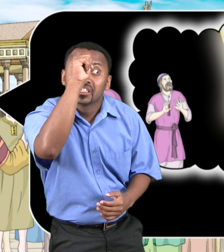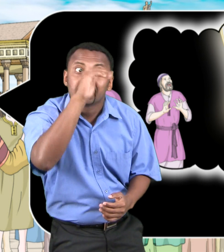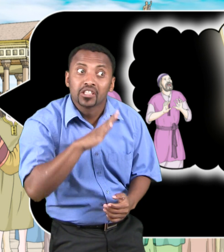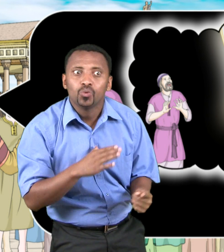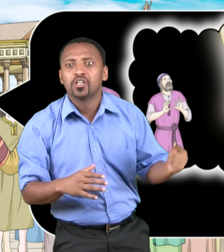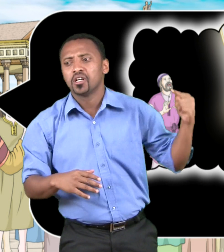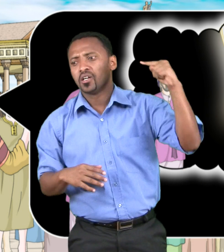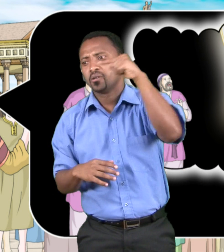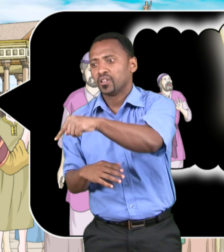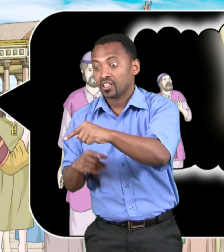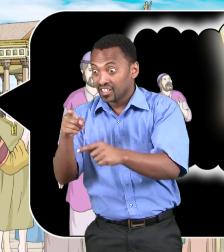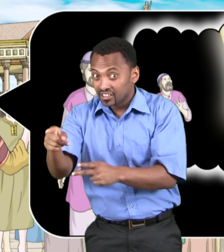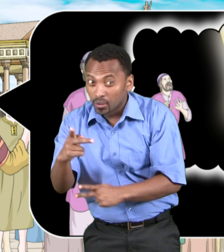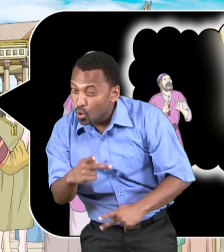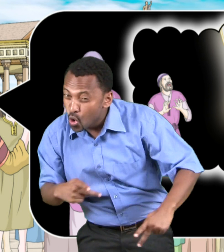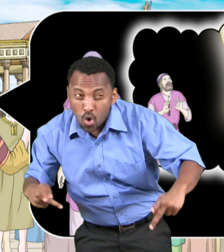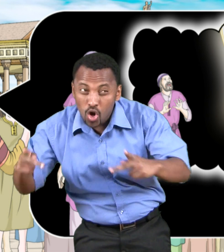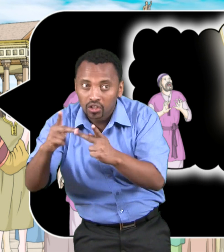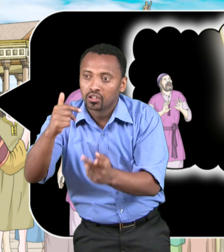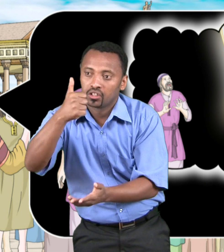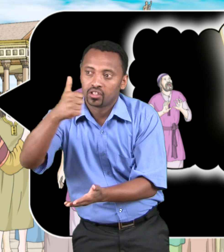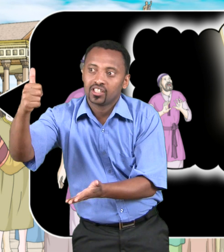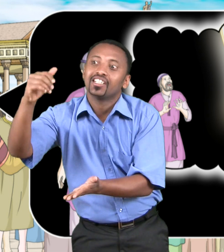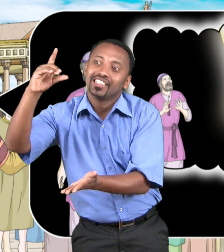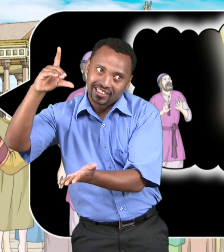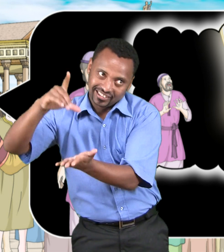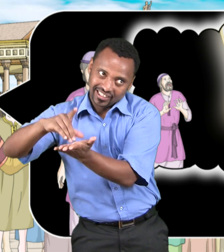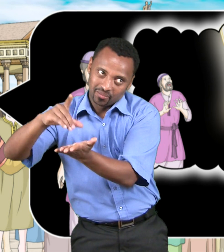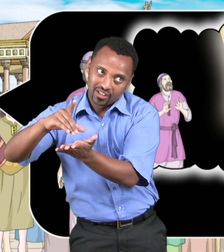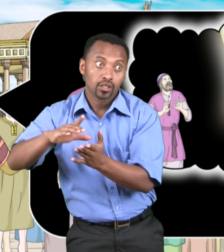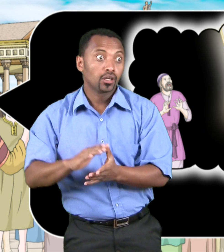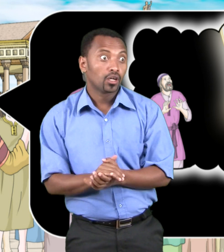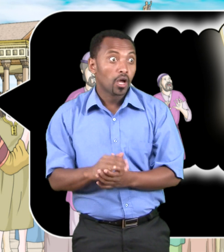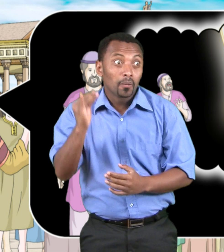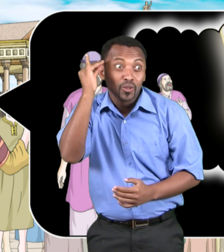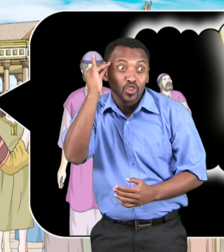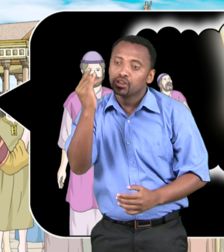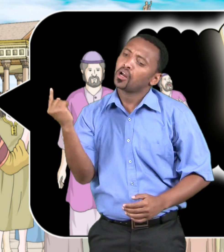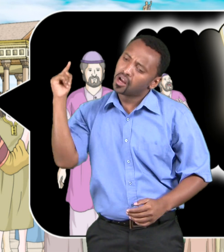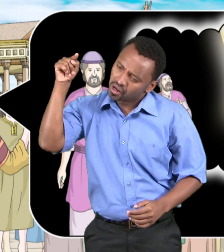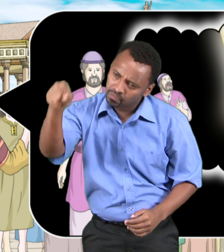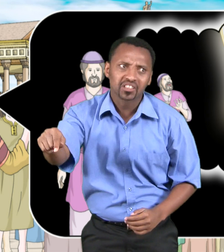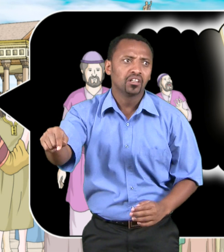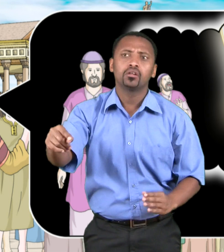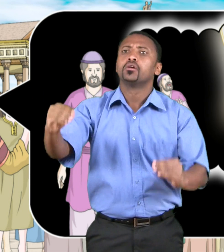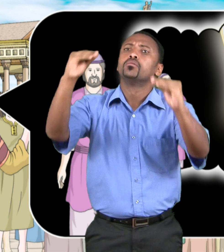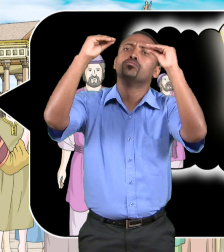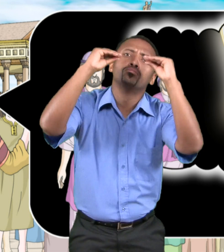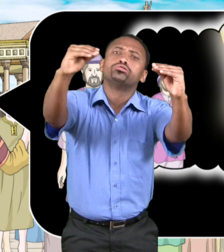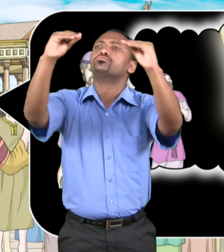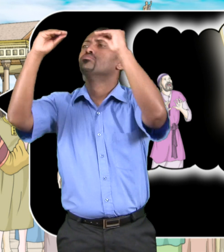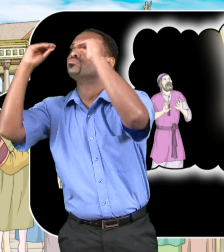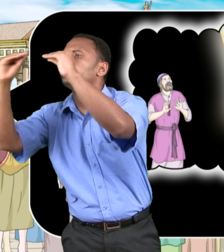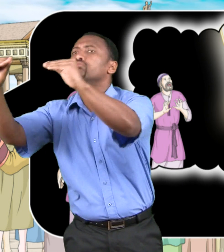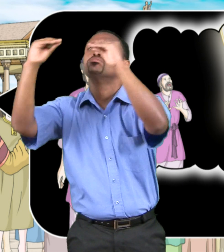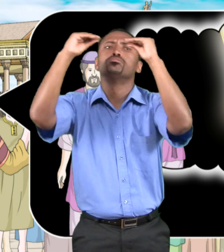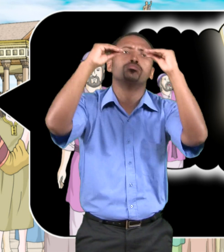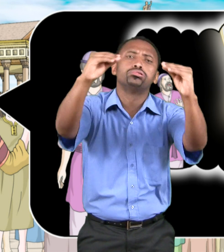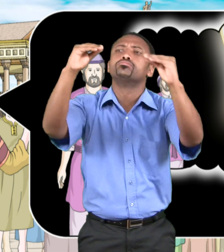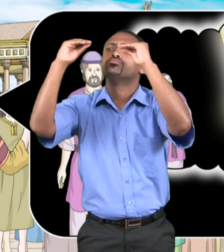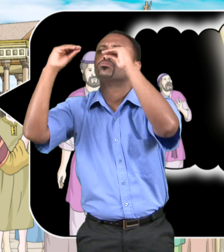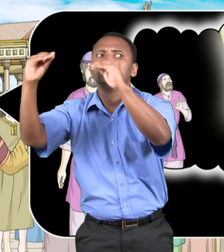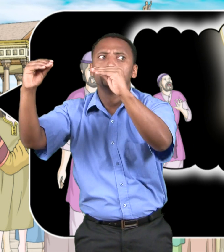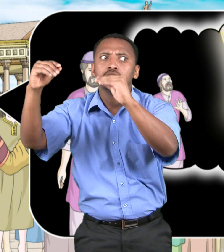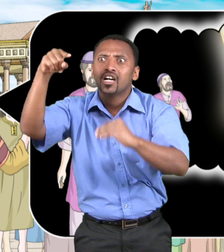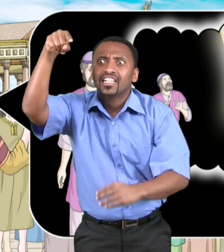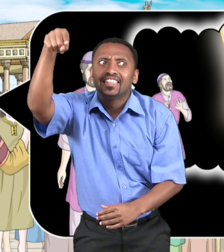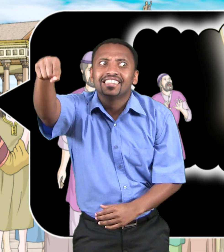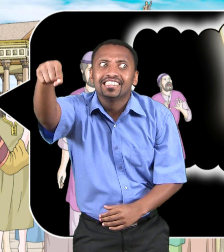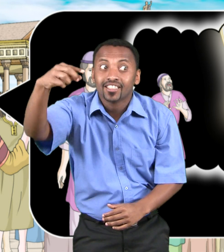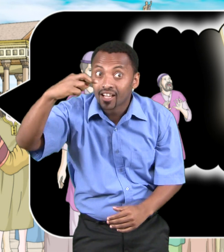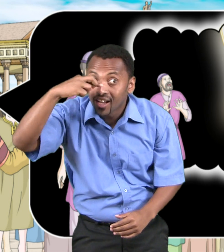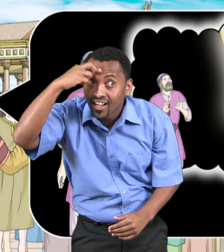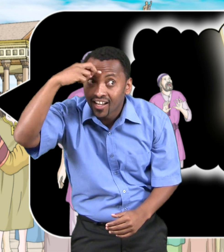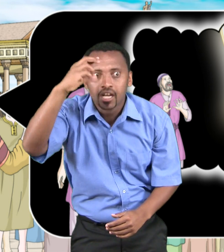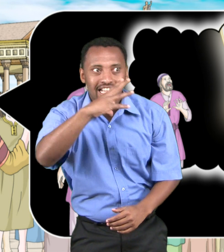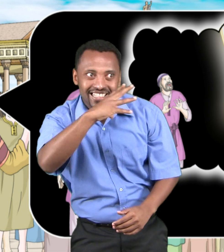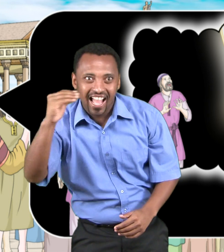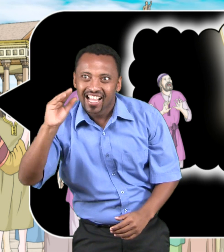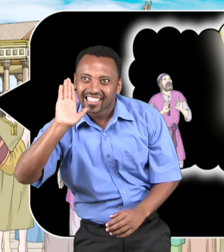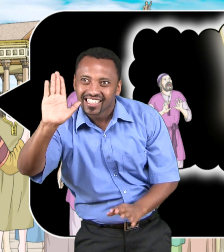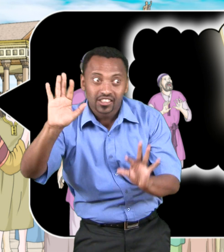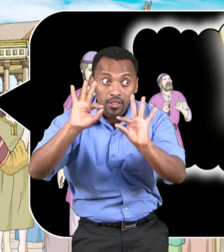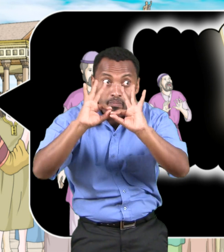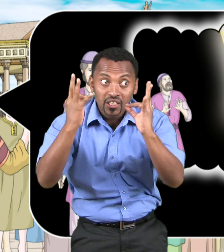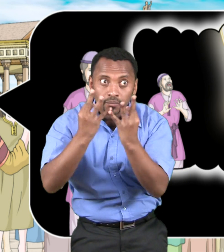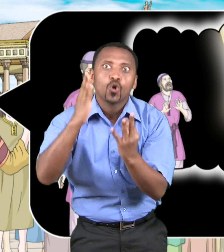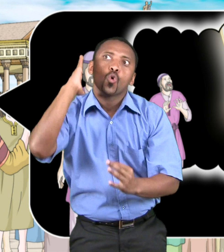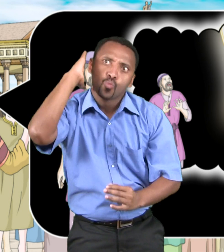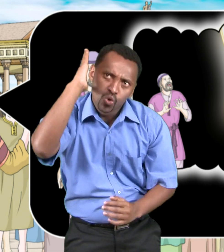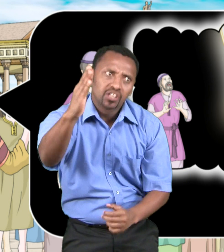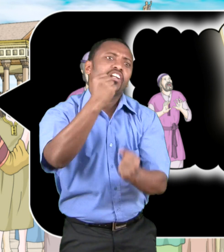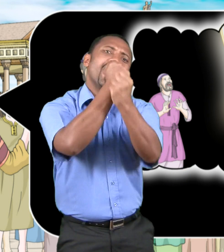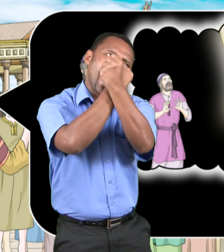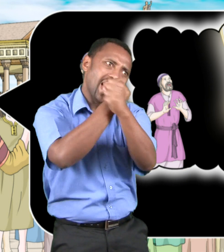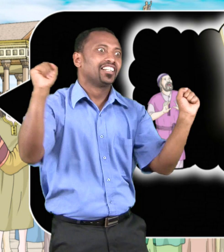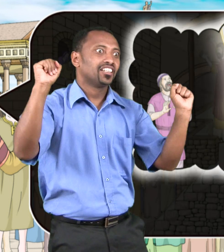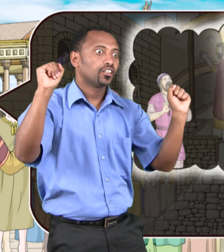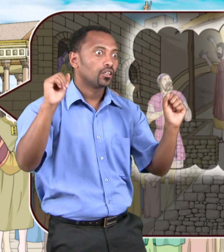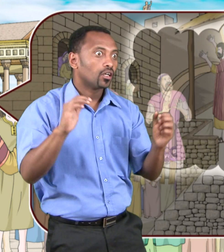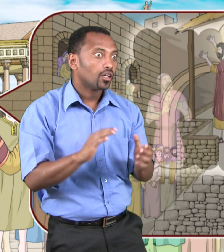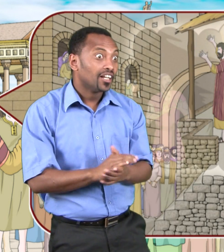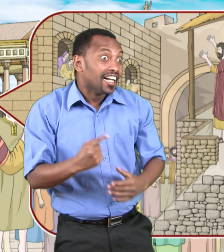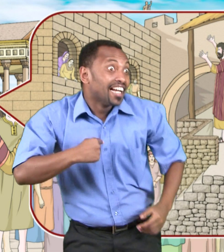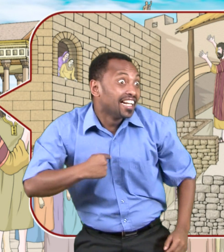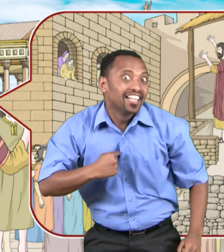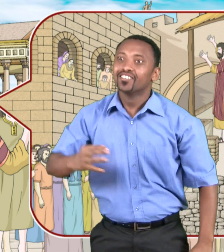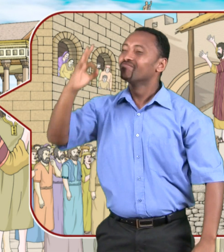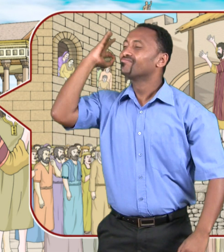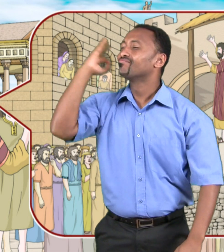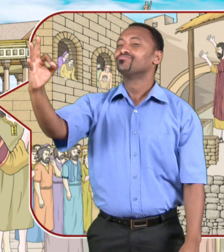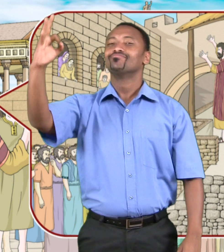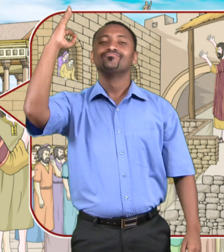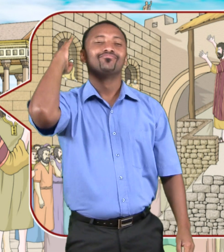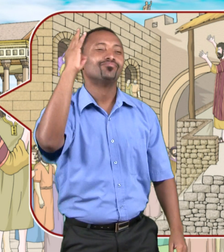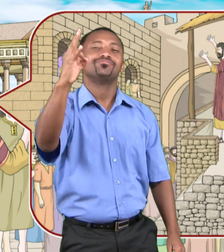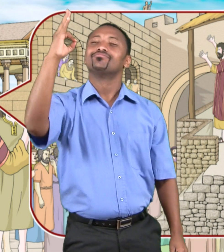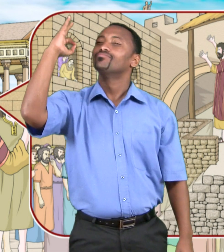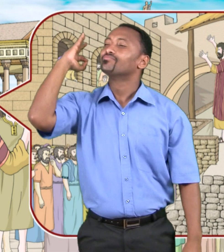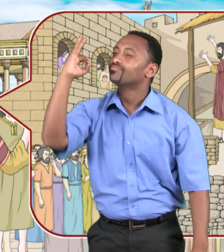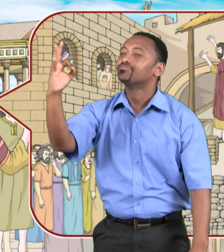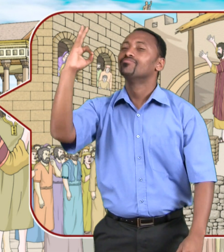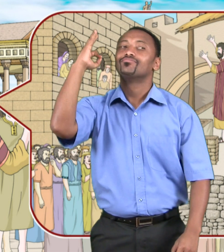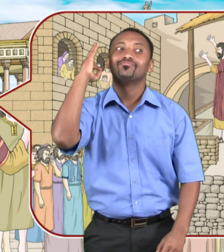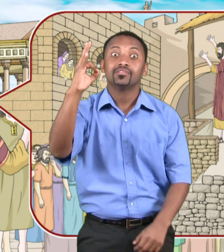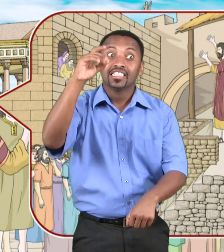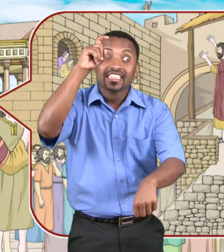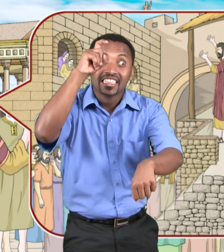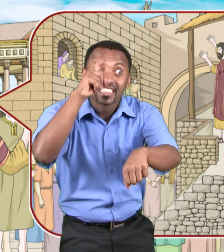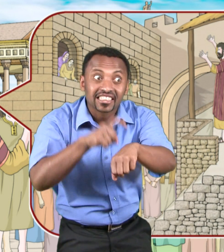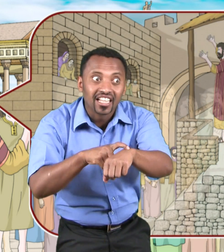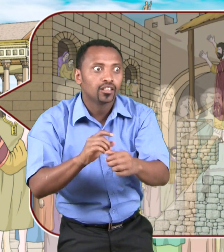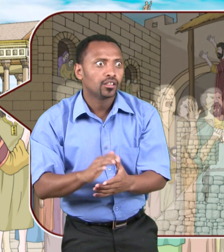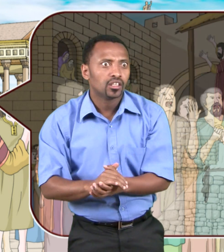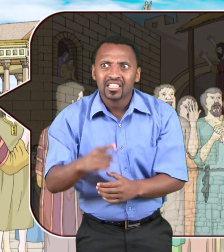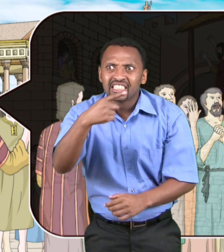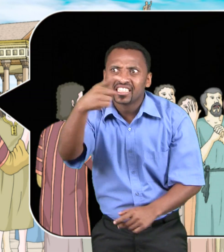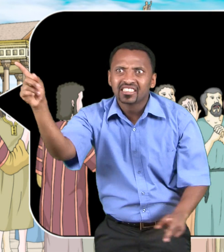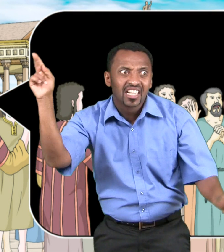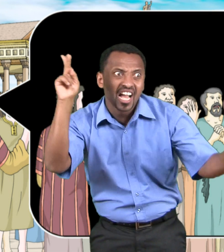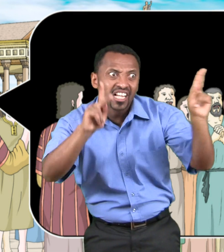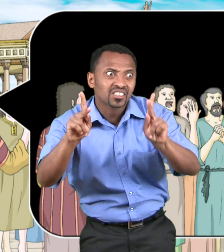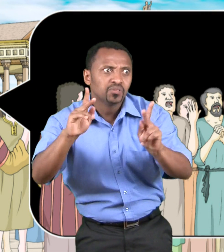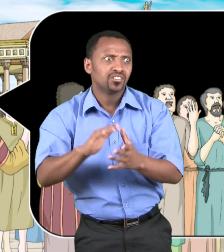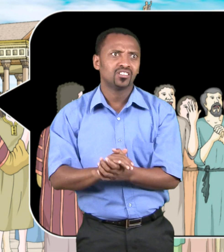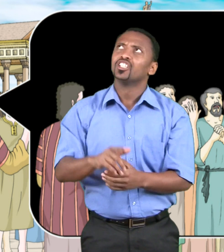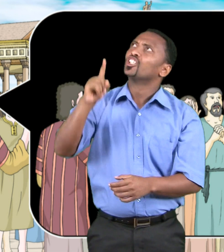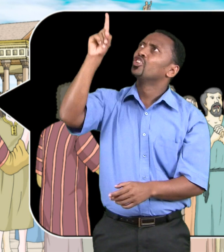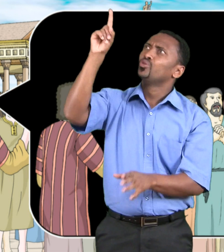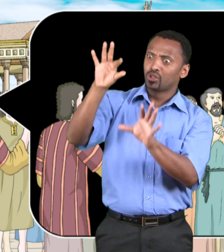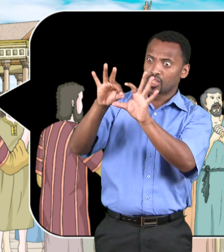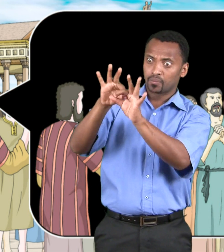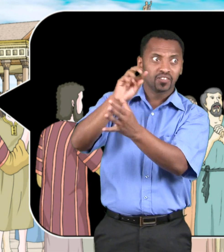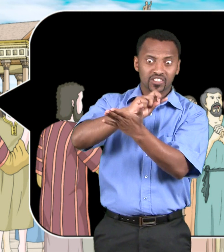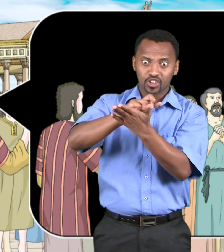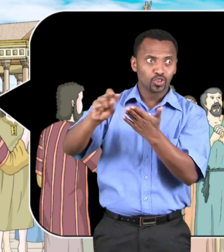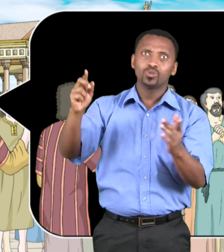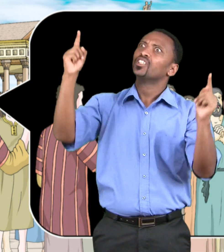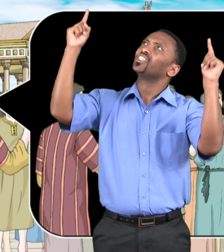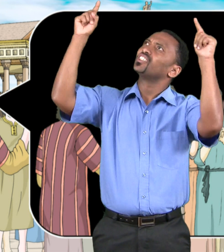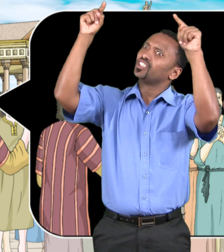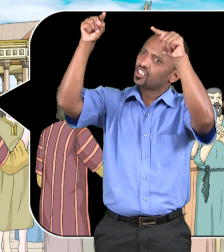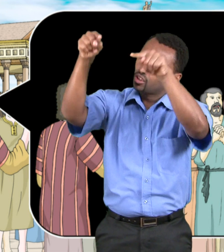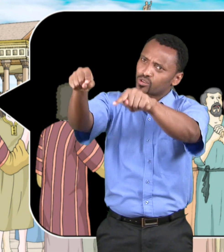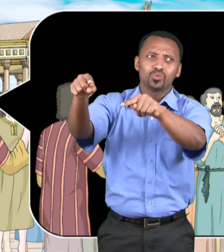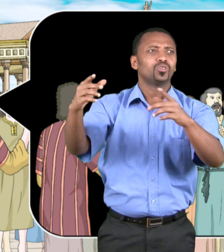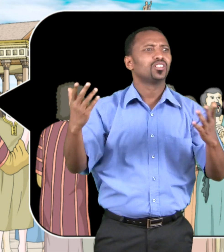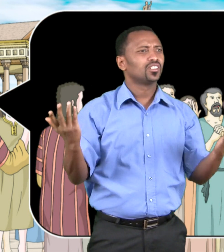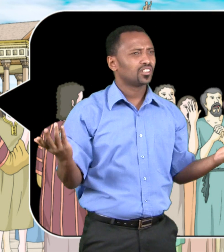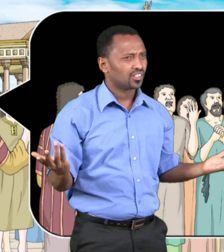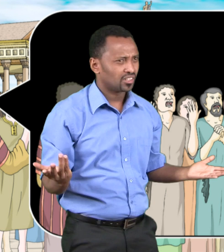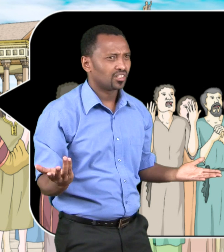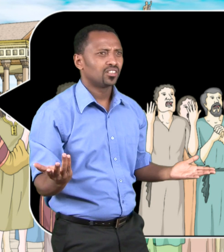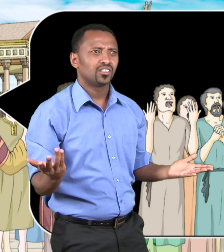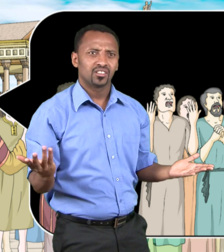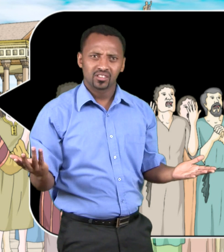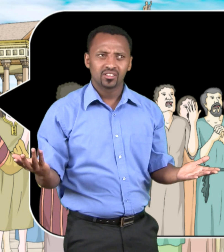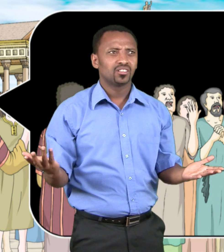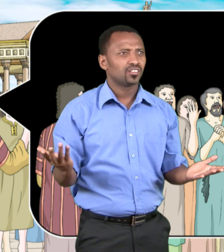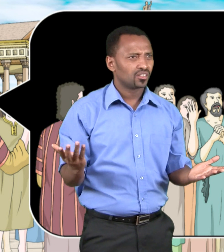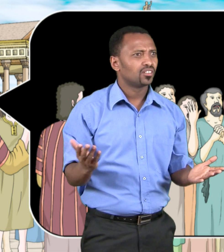He will convey to you a message by which you and all your household will be saved.’